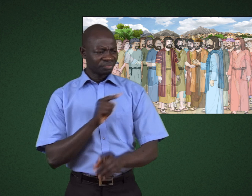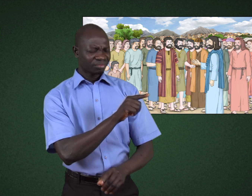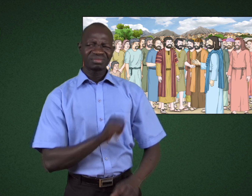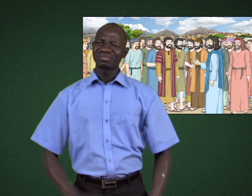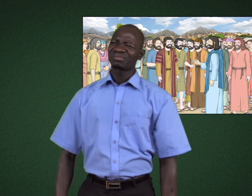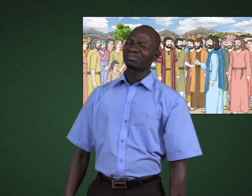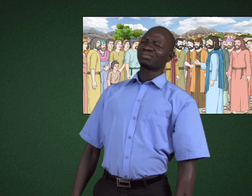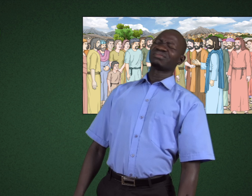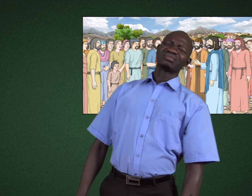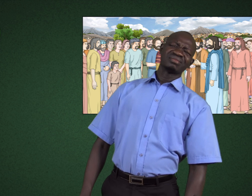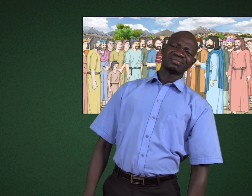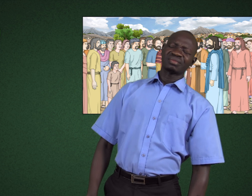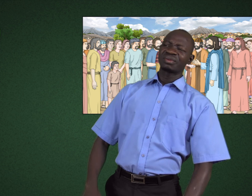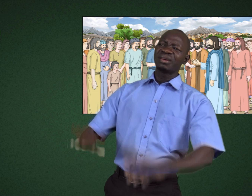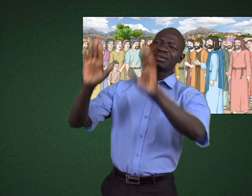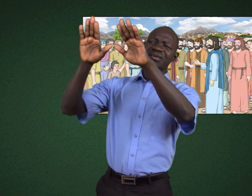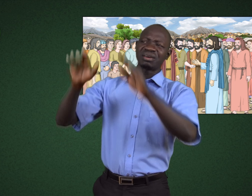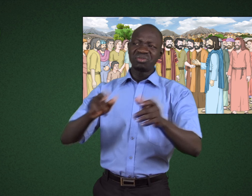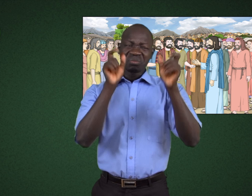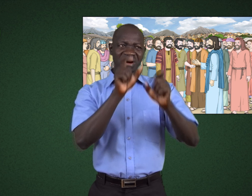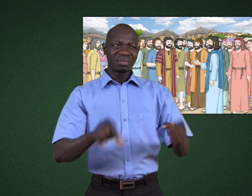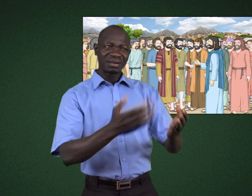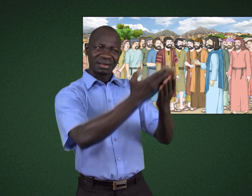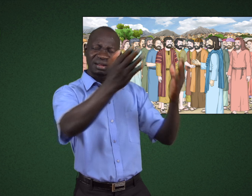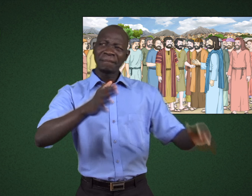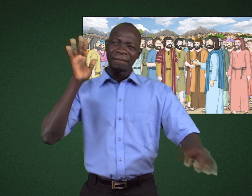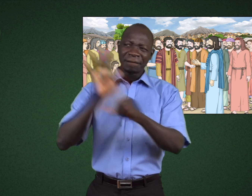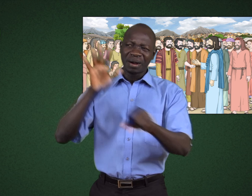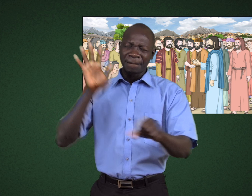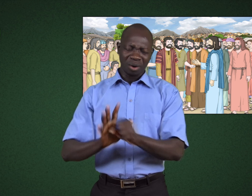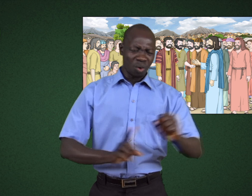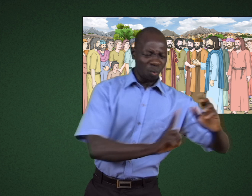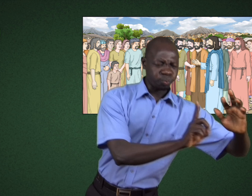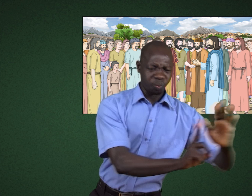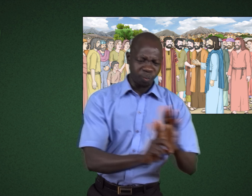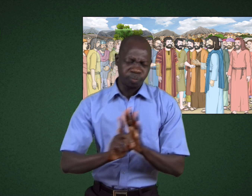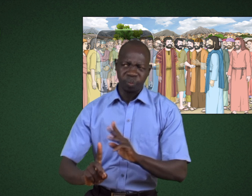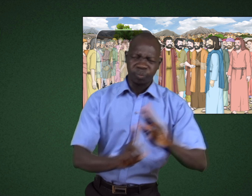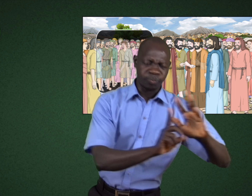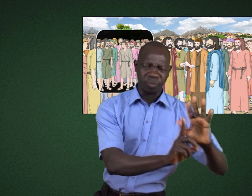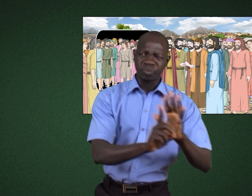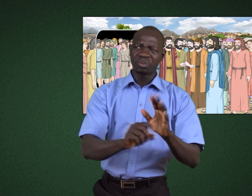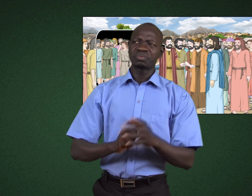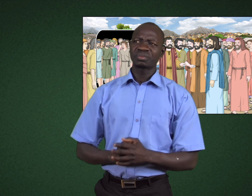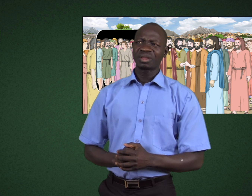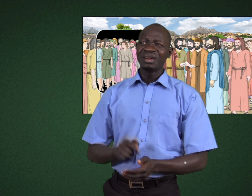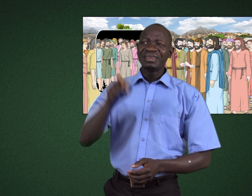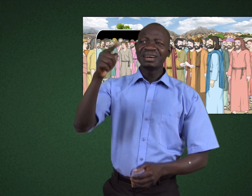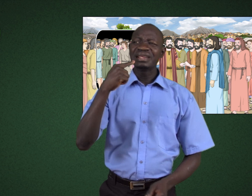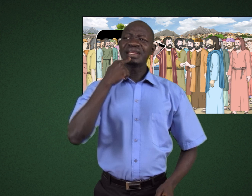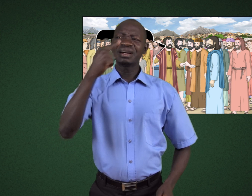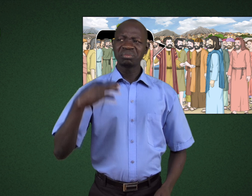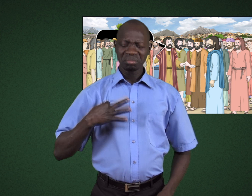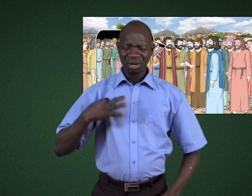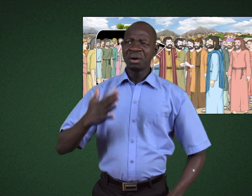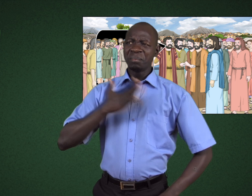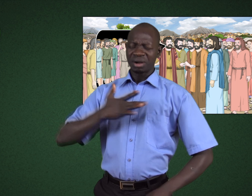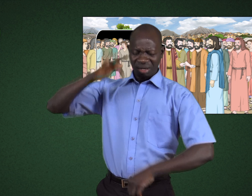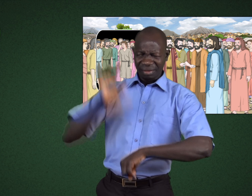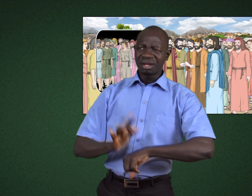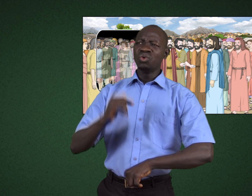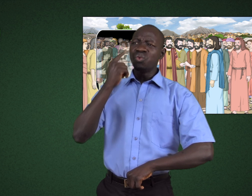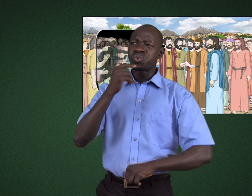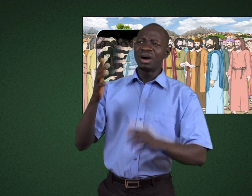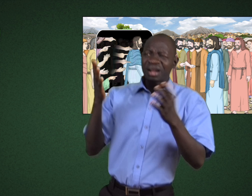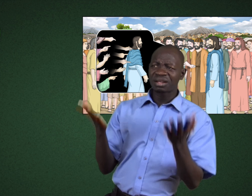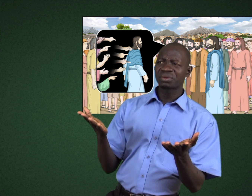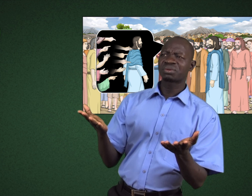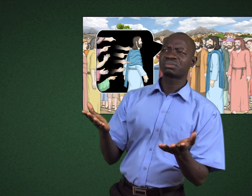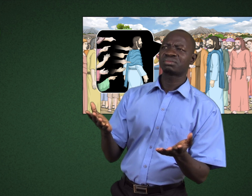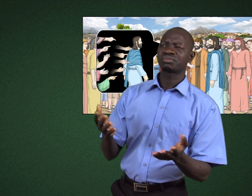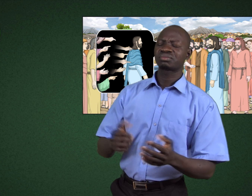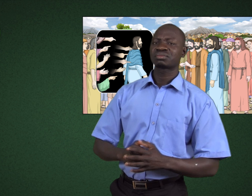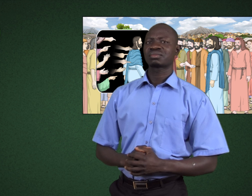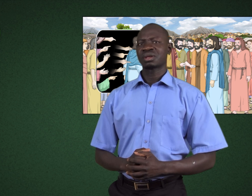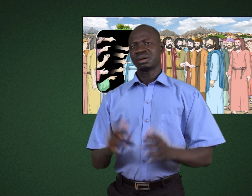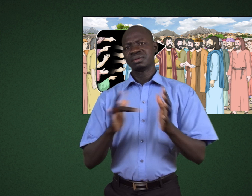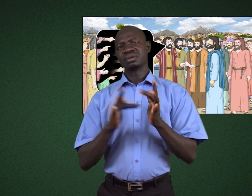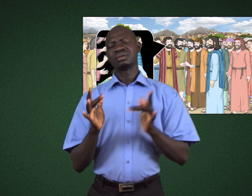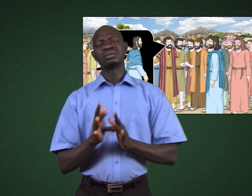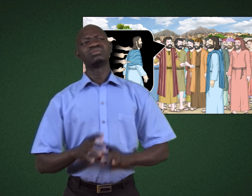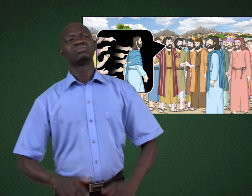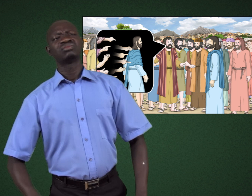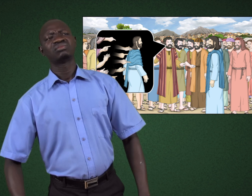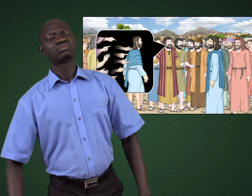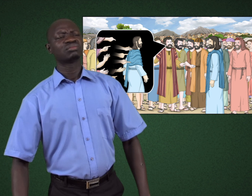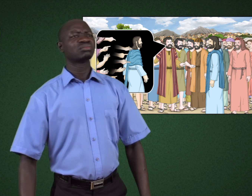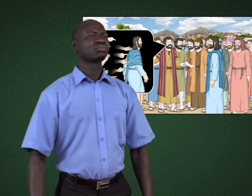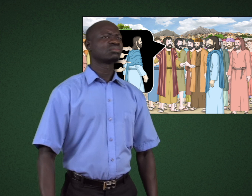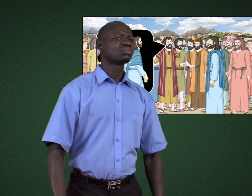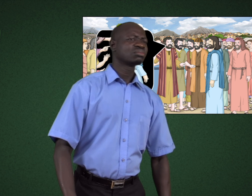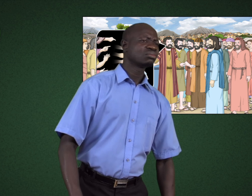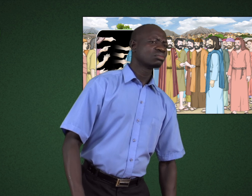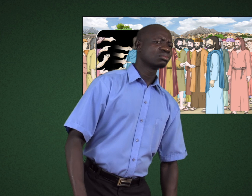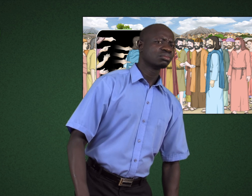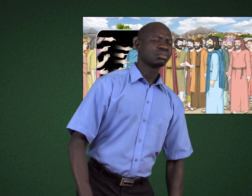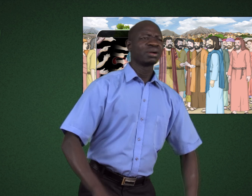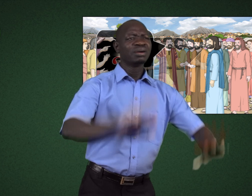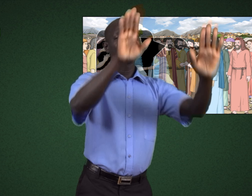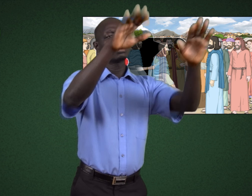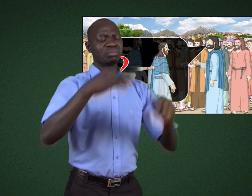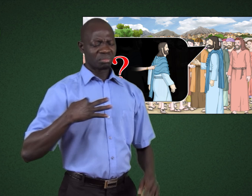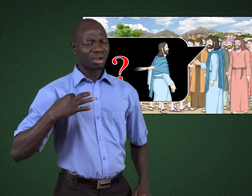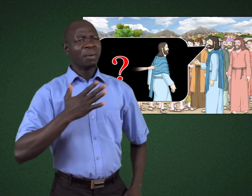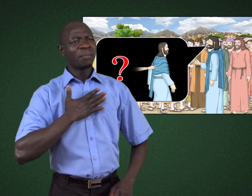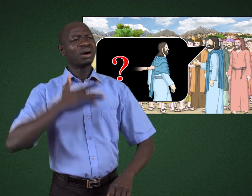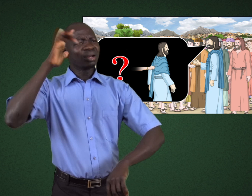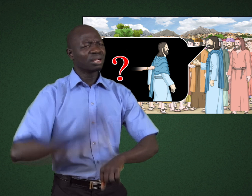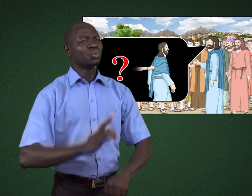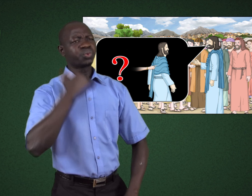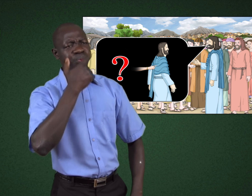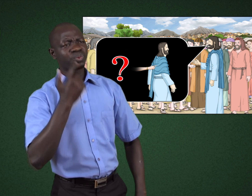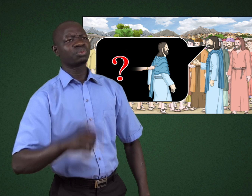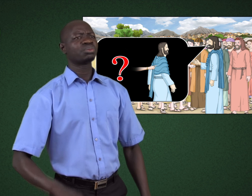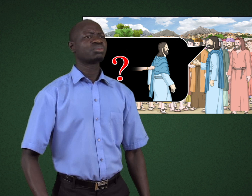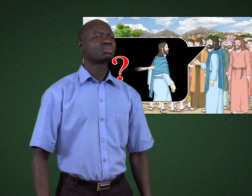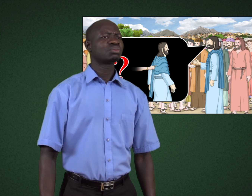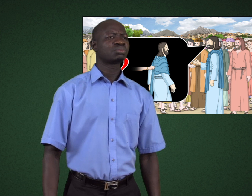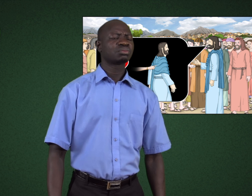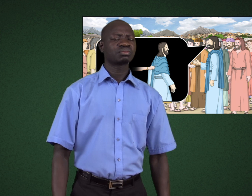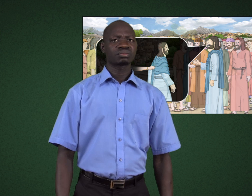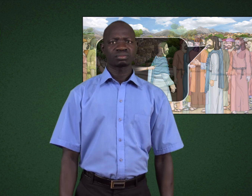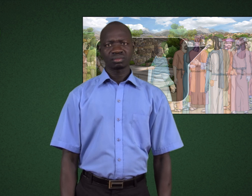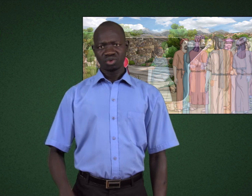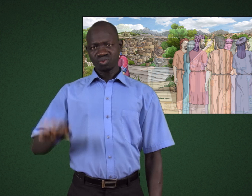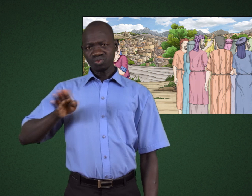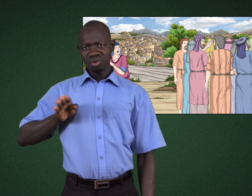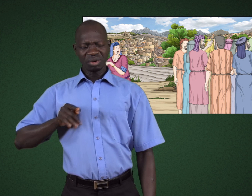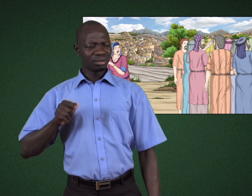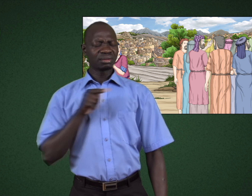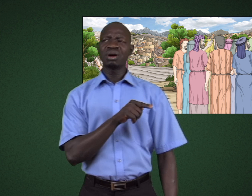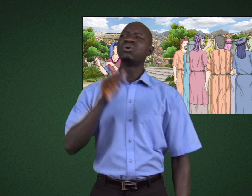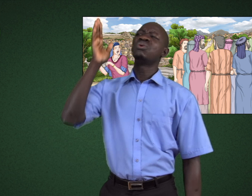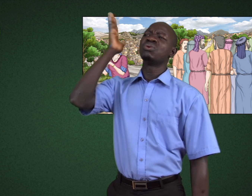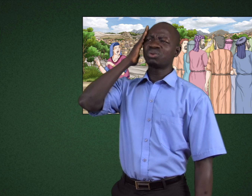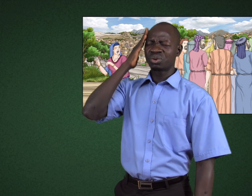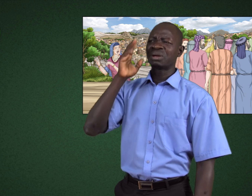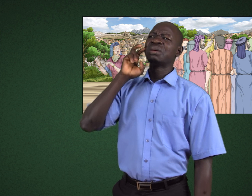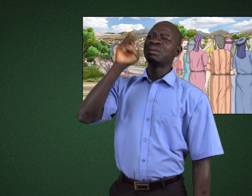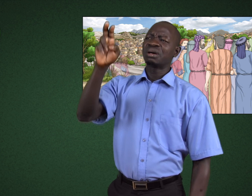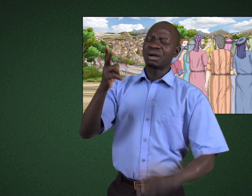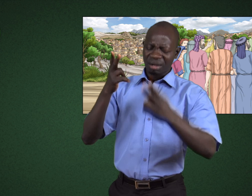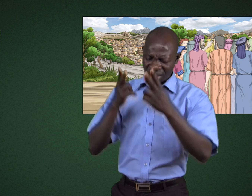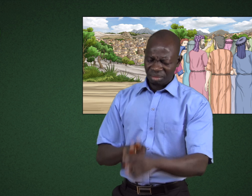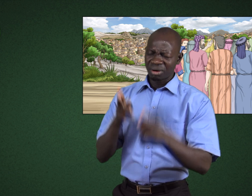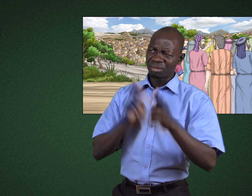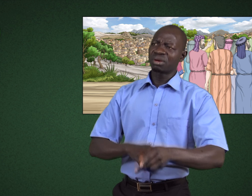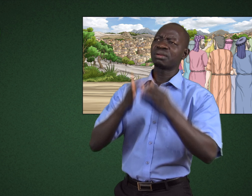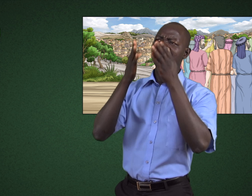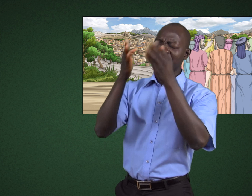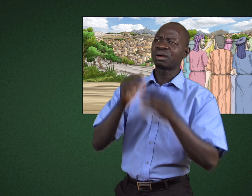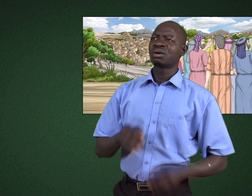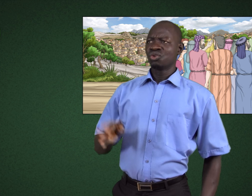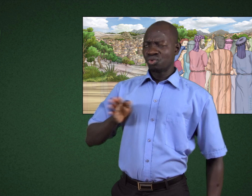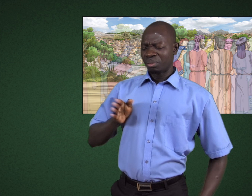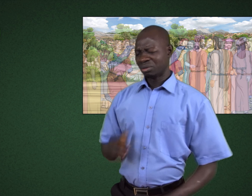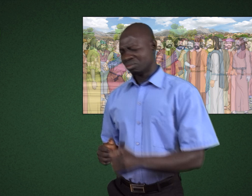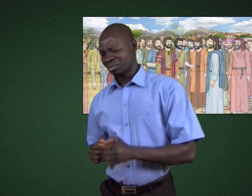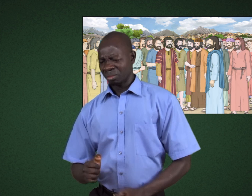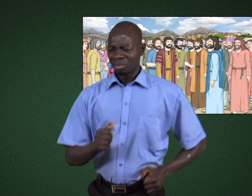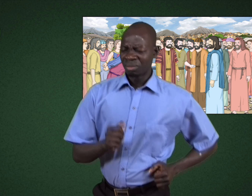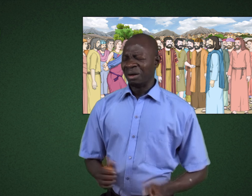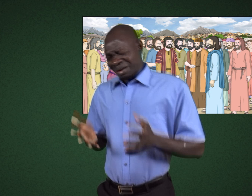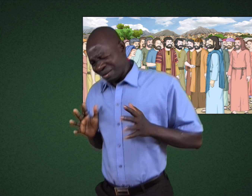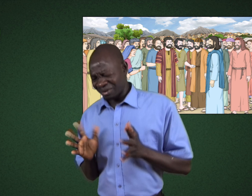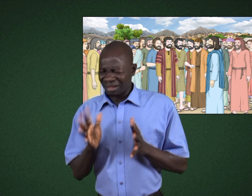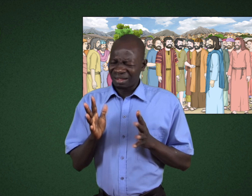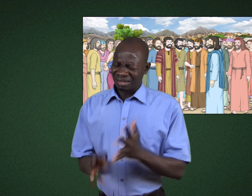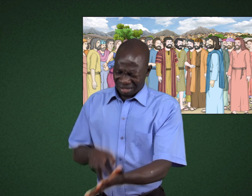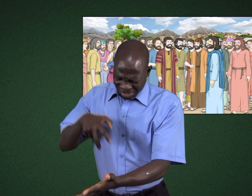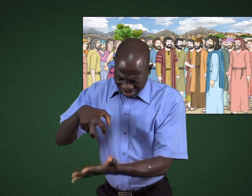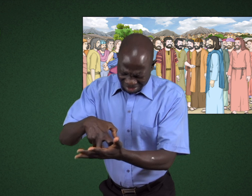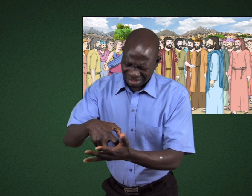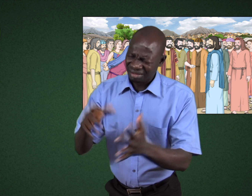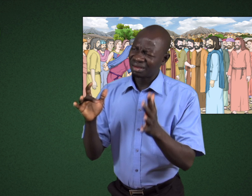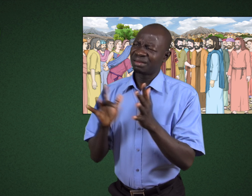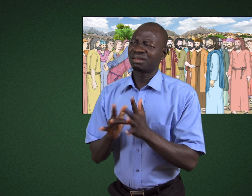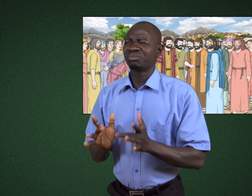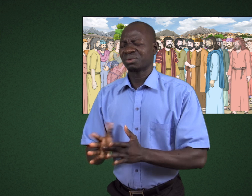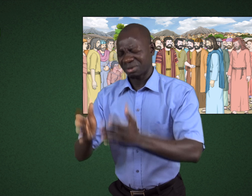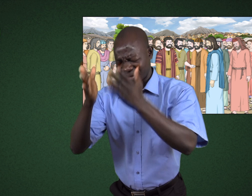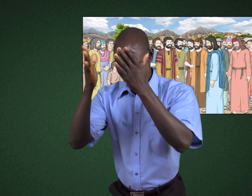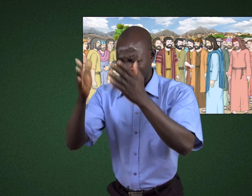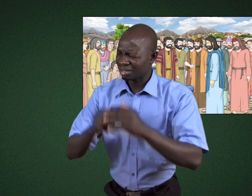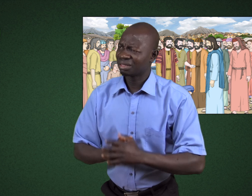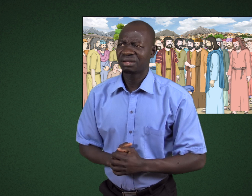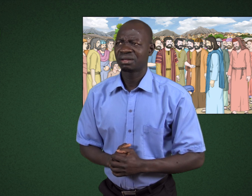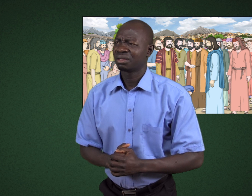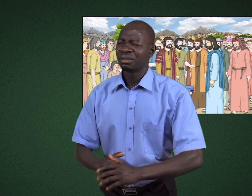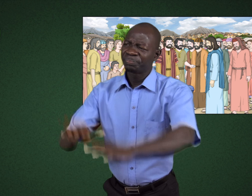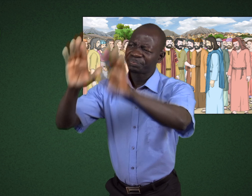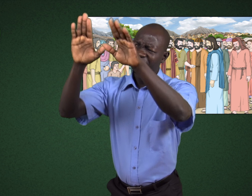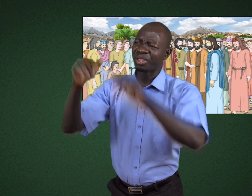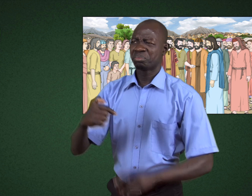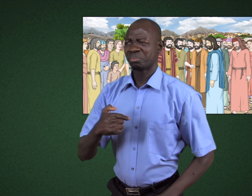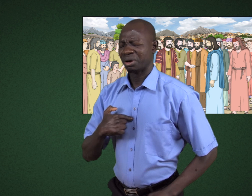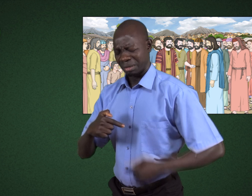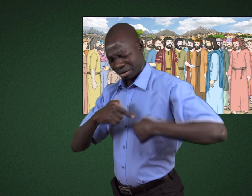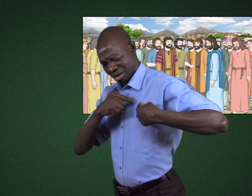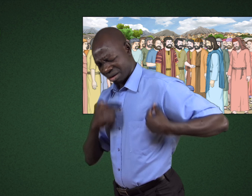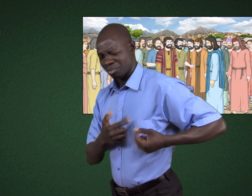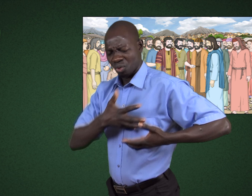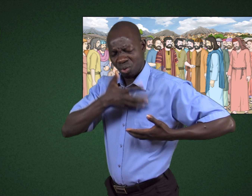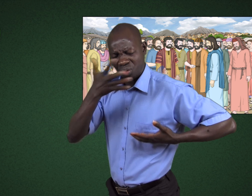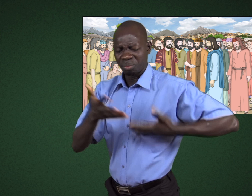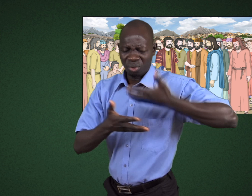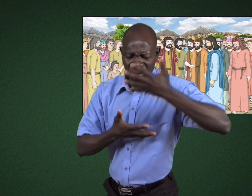His disciples answered, “You can see the crowd pressing in on You, and yet You ask, ‘Who touched Me?’” But He kept looking around to see who had done this.